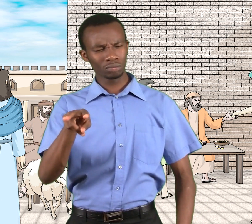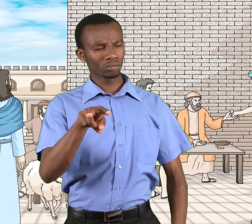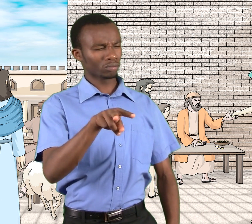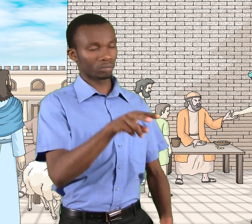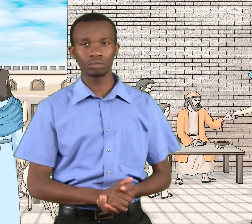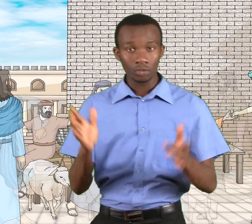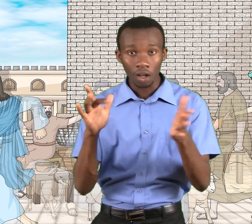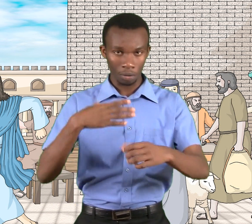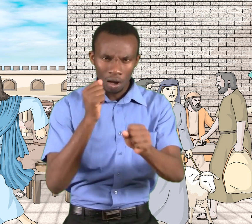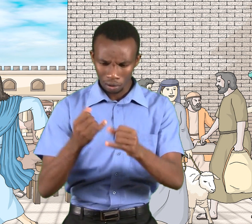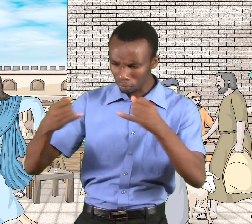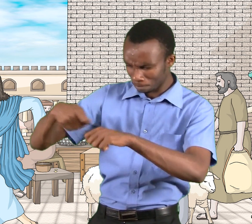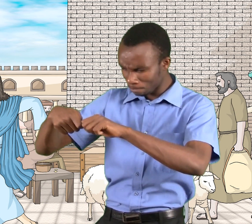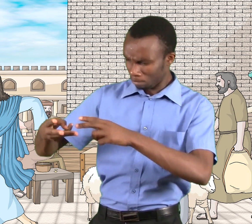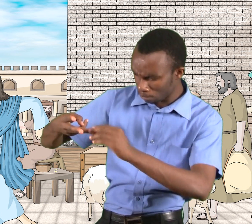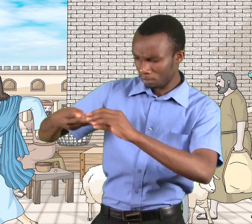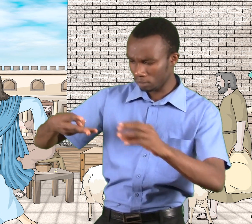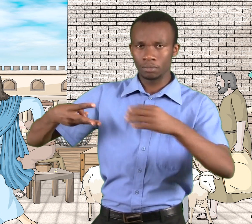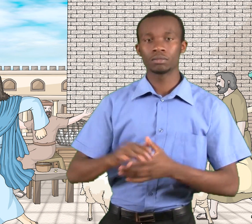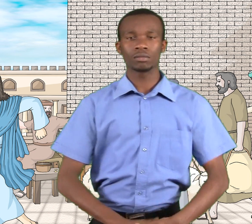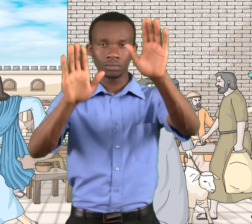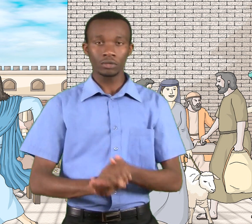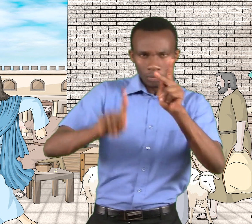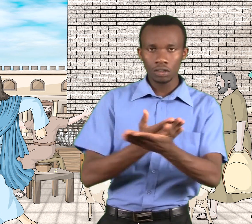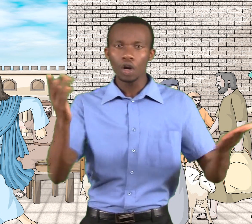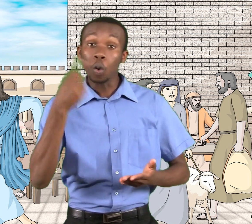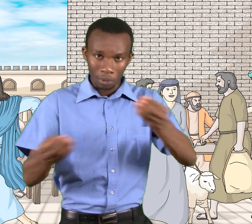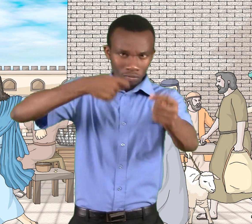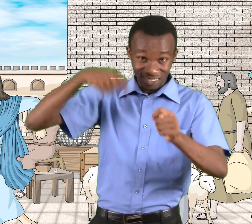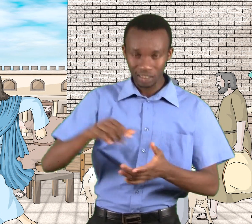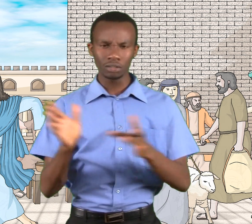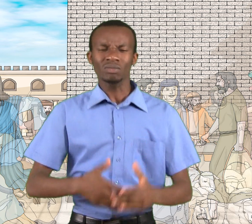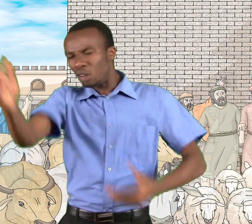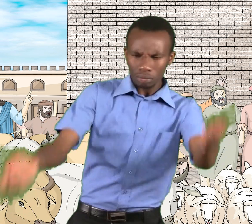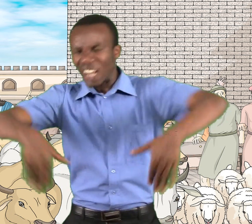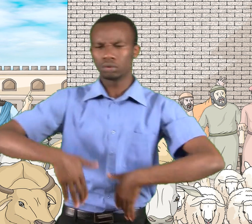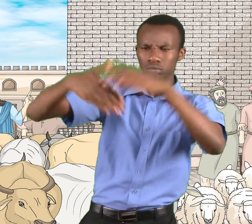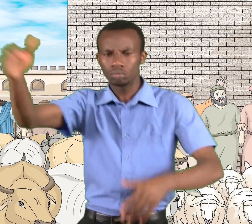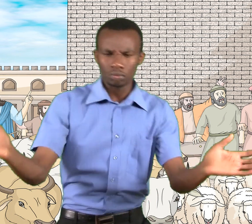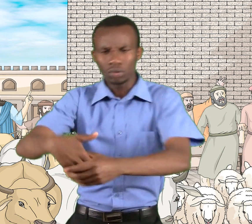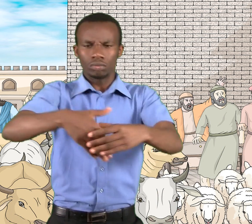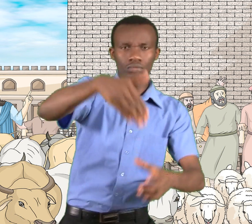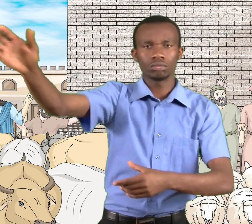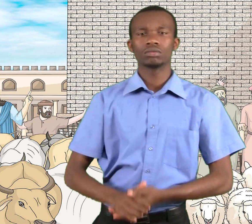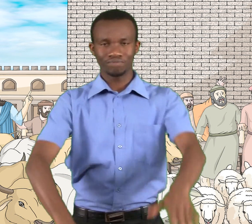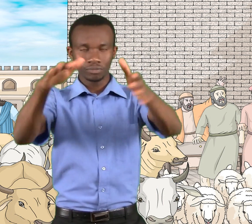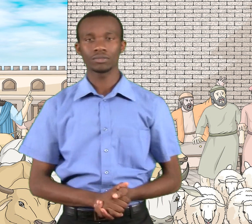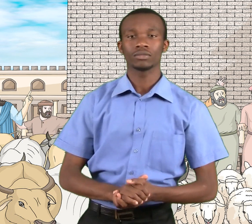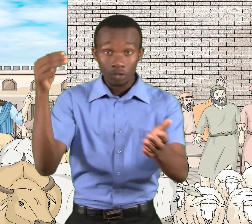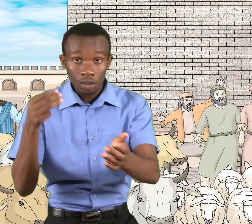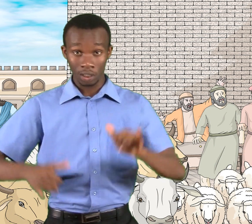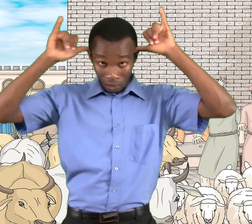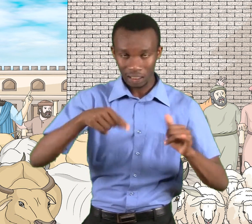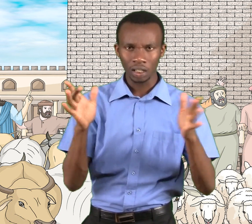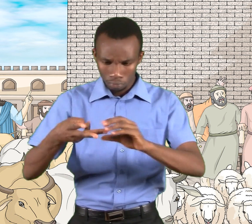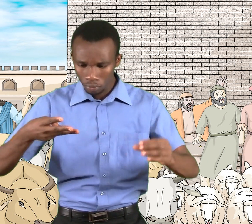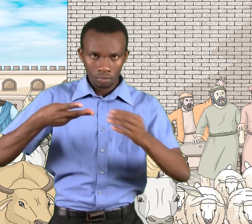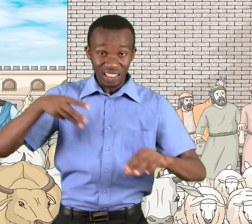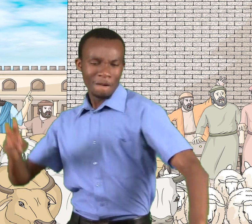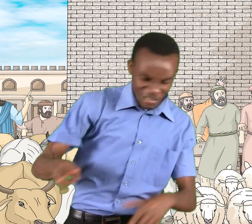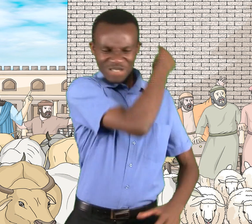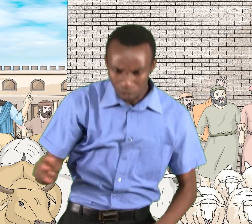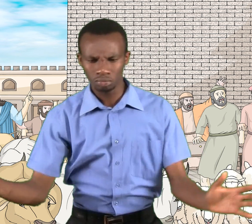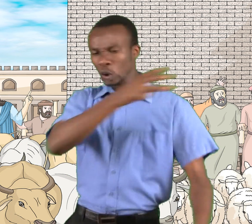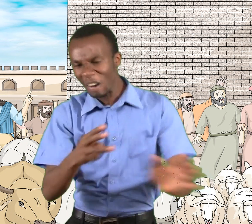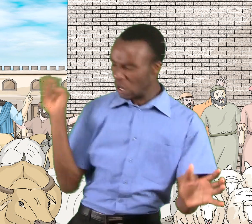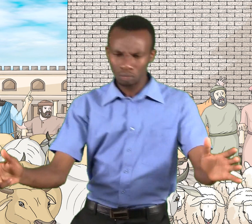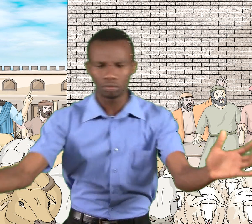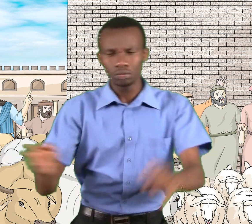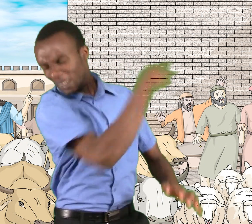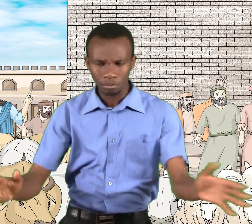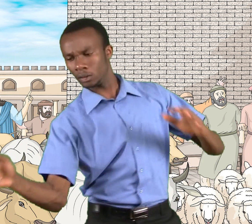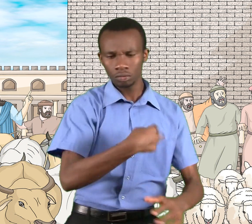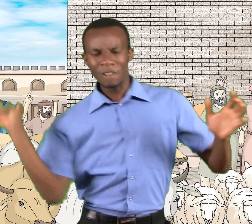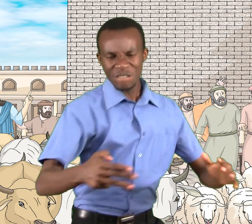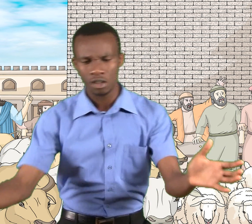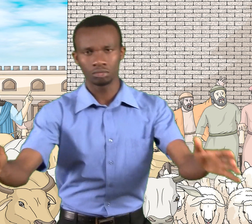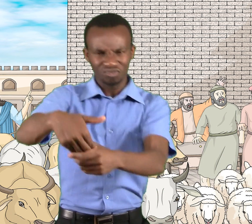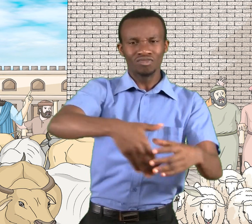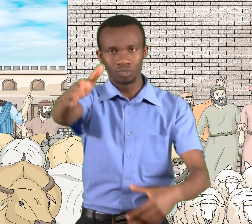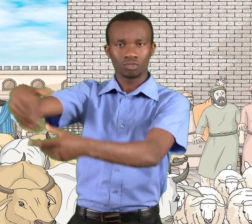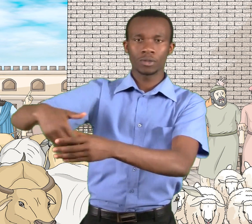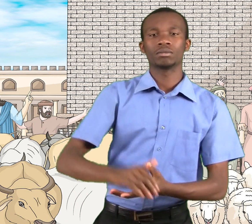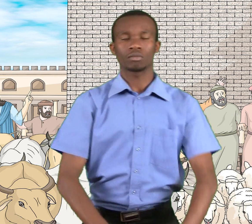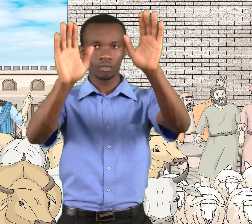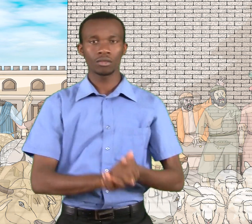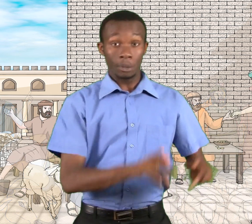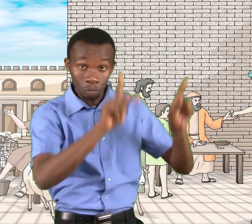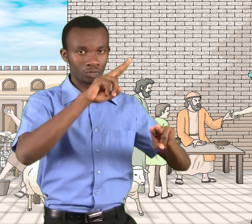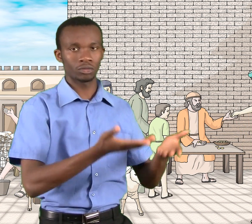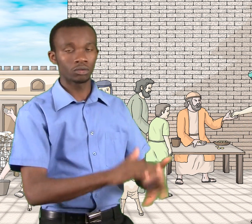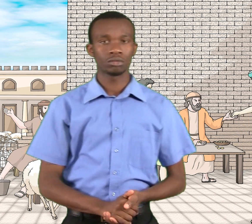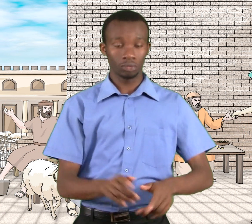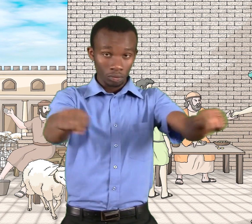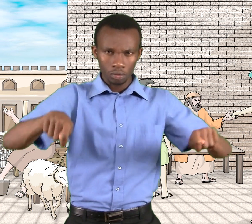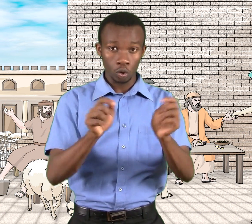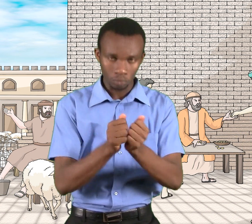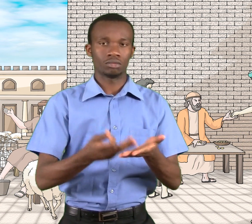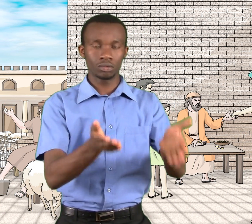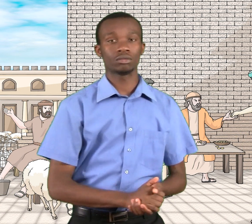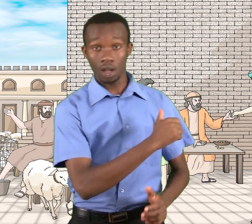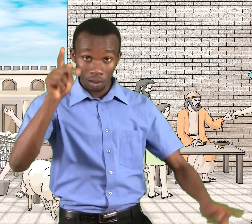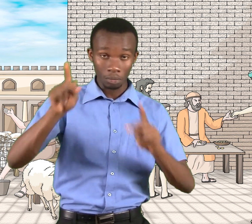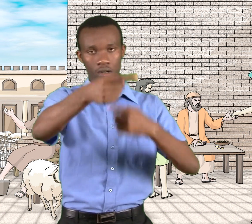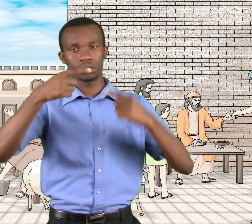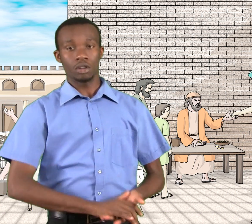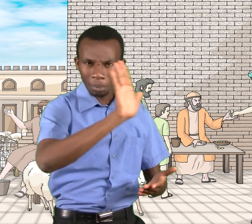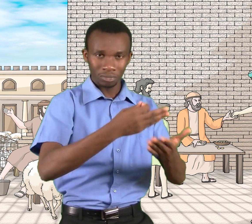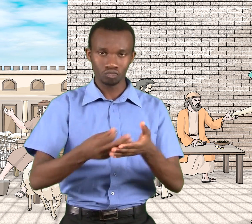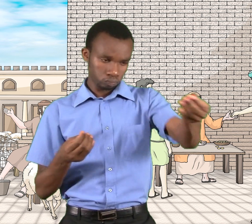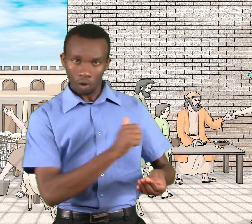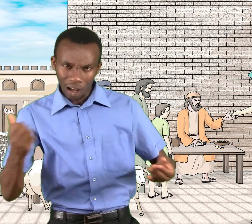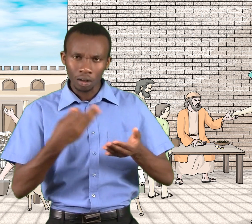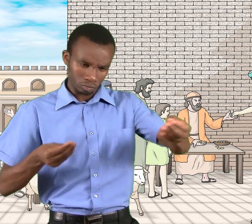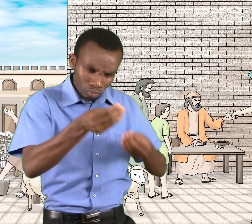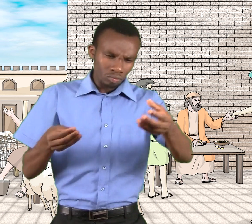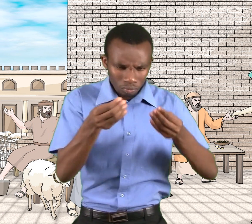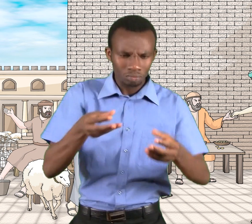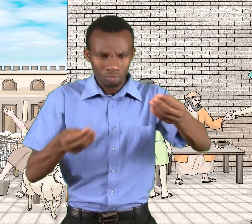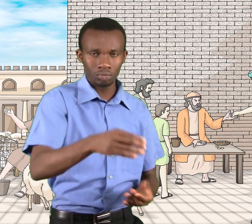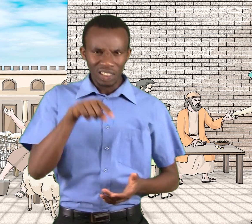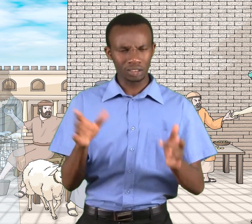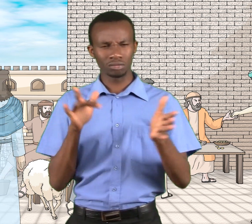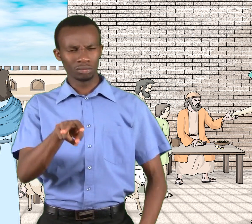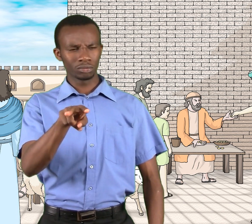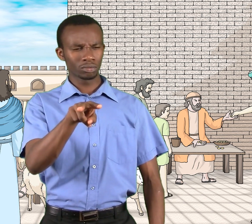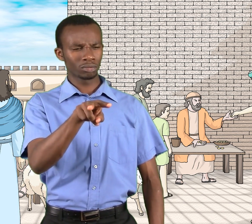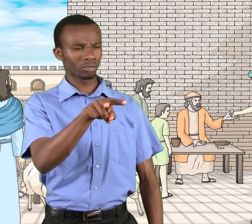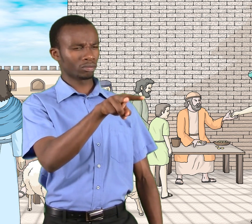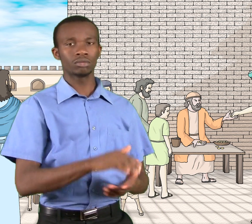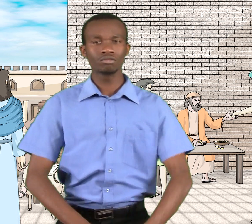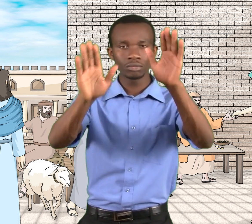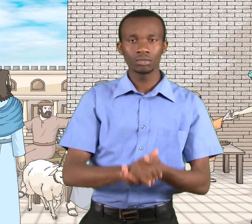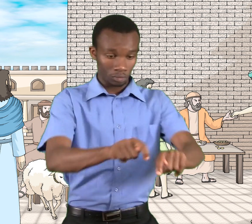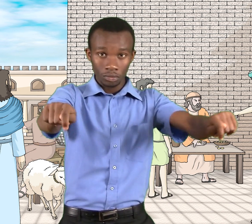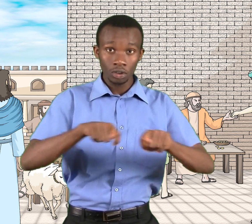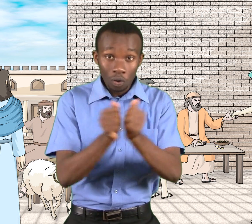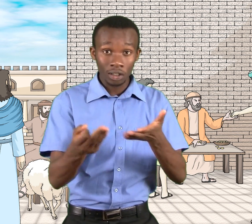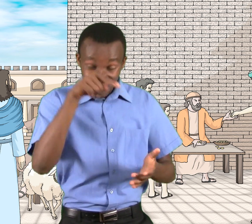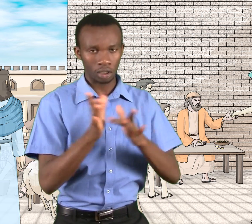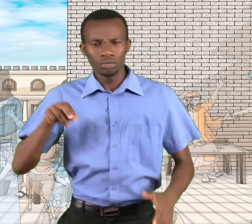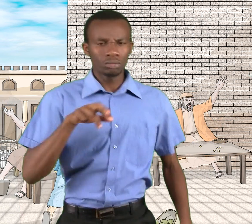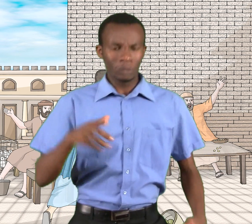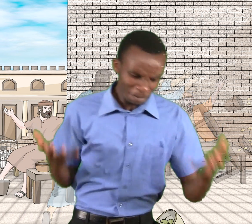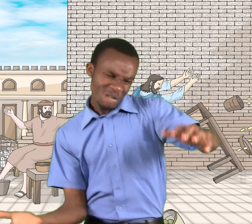So He made a whip out of cords and drove all from the temple courts, both sheep and cattle.